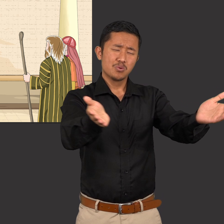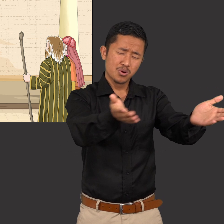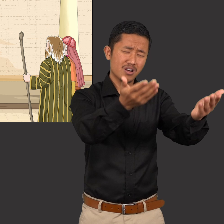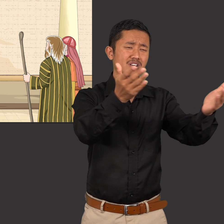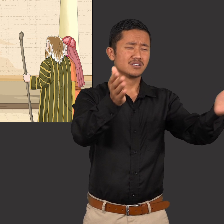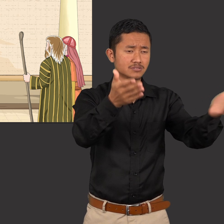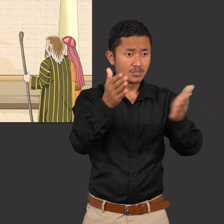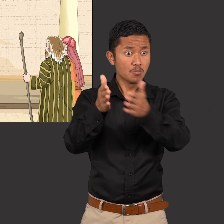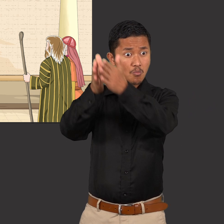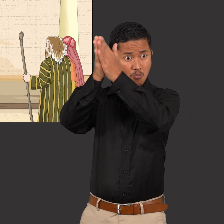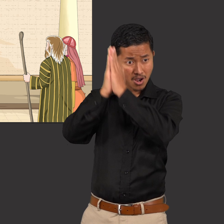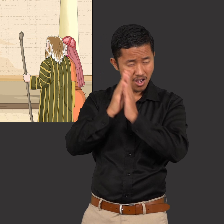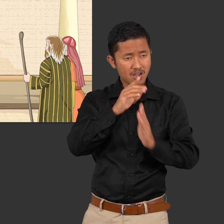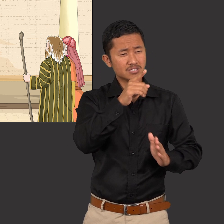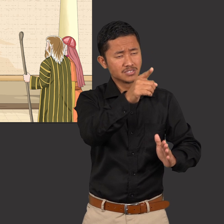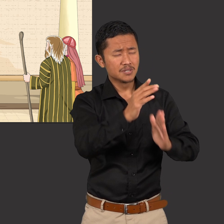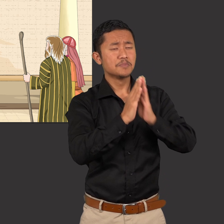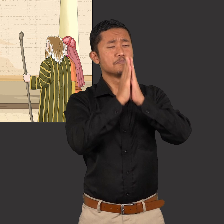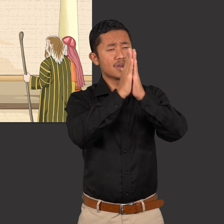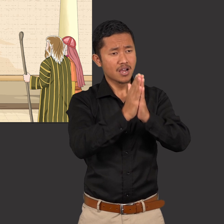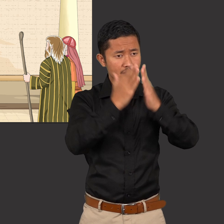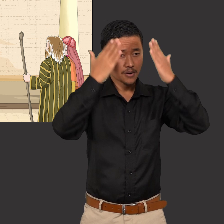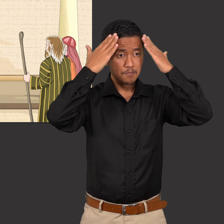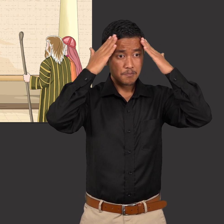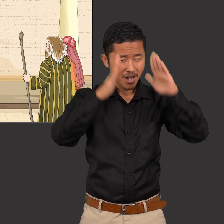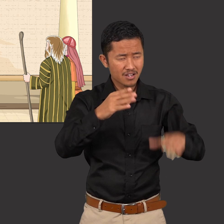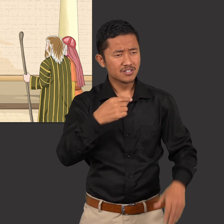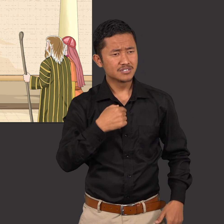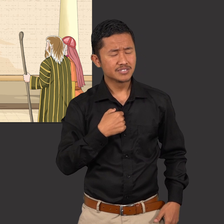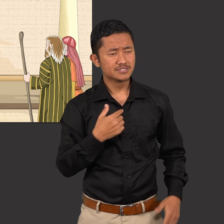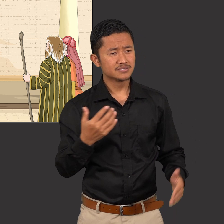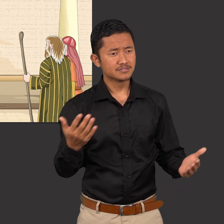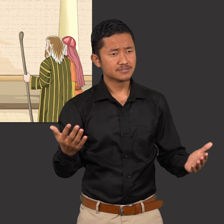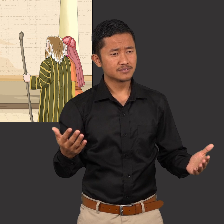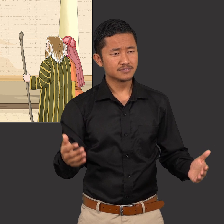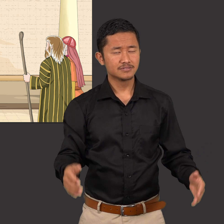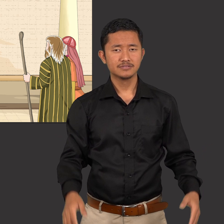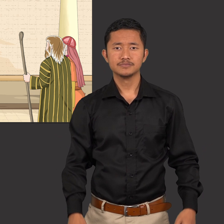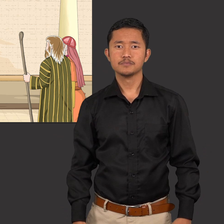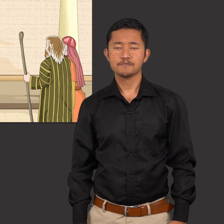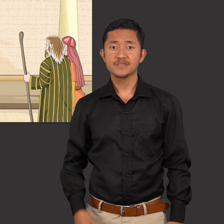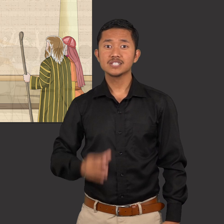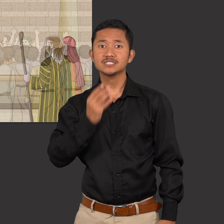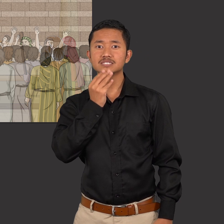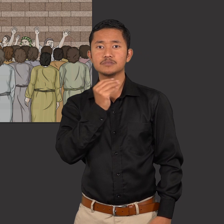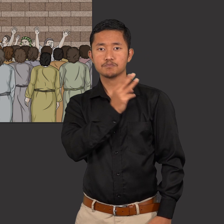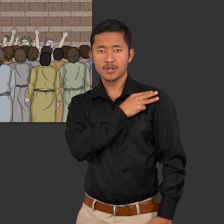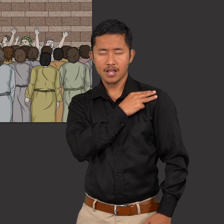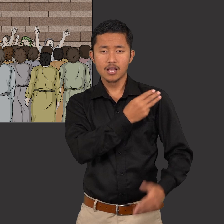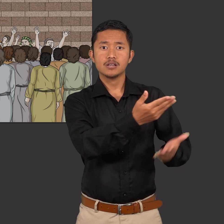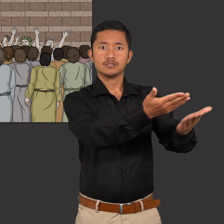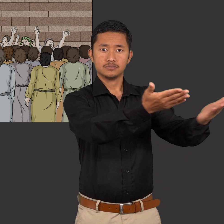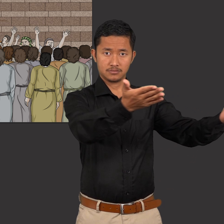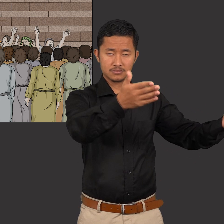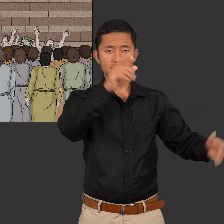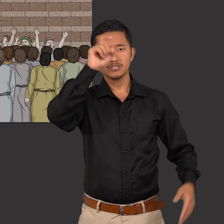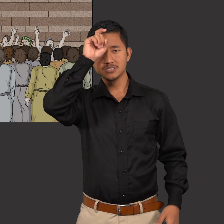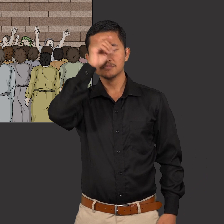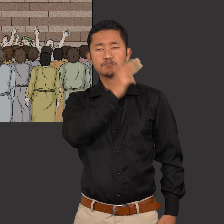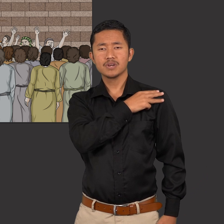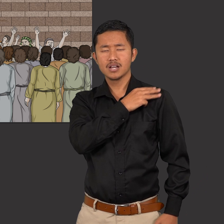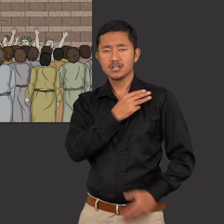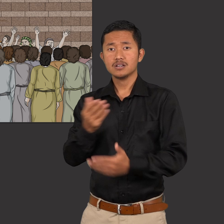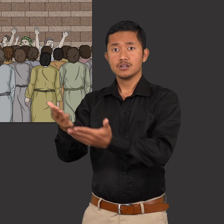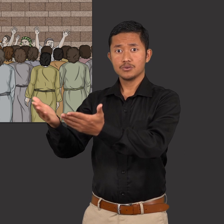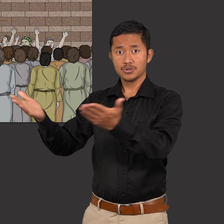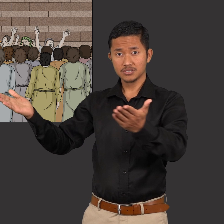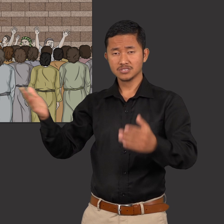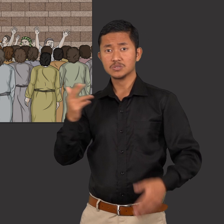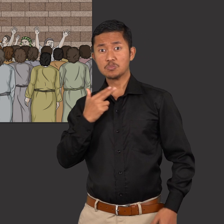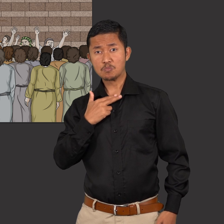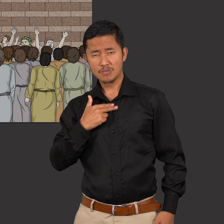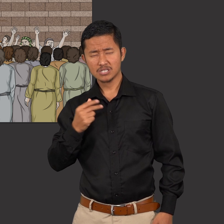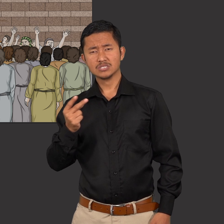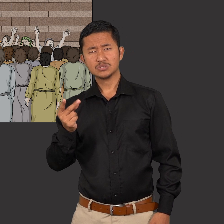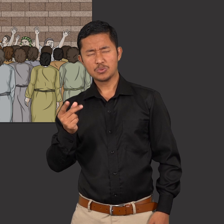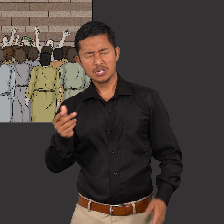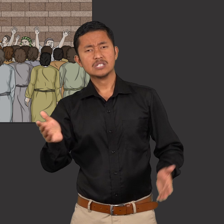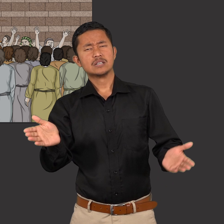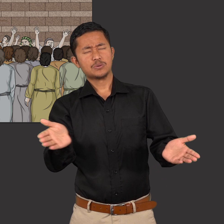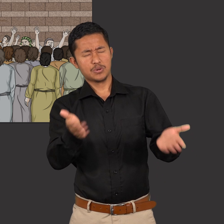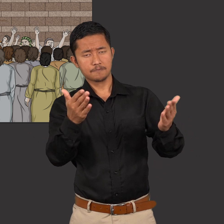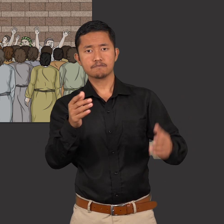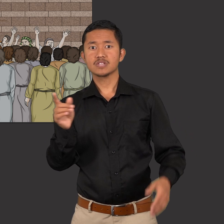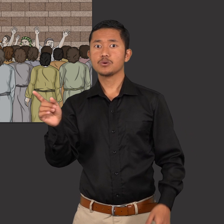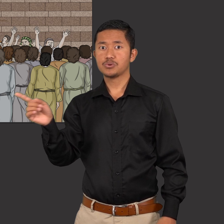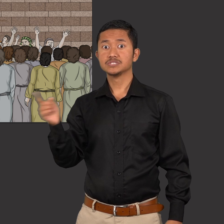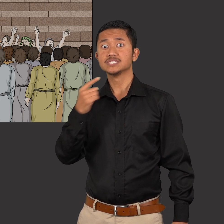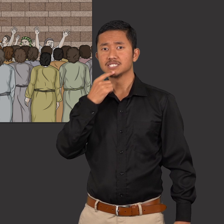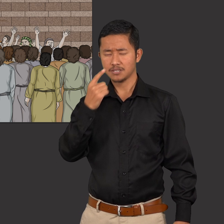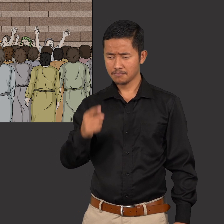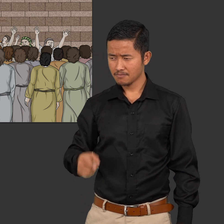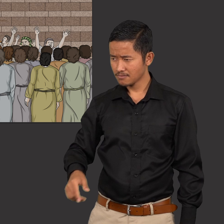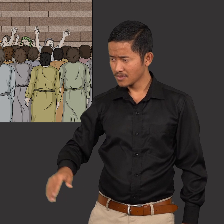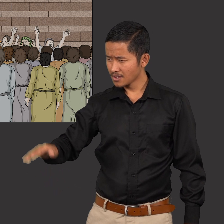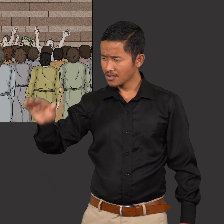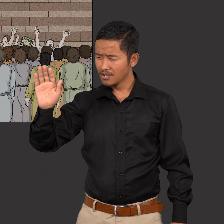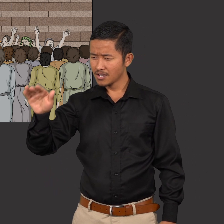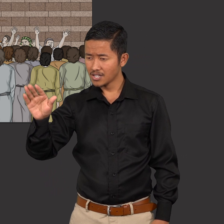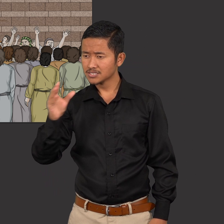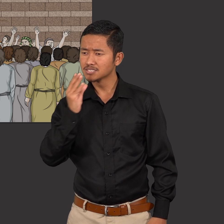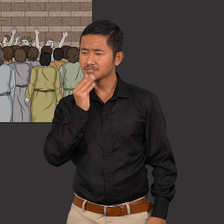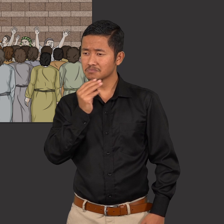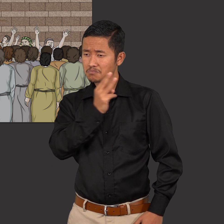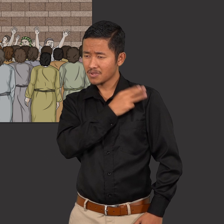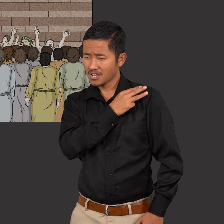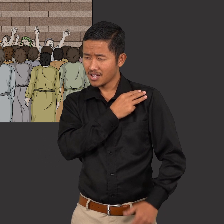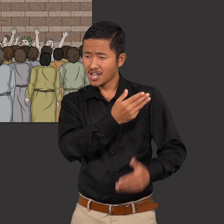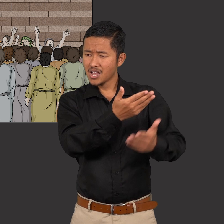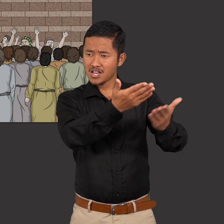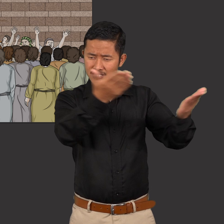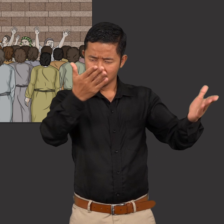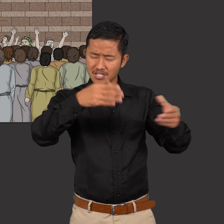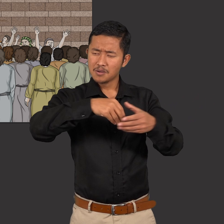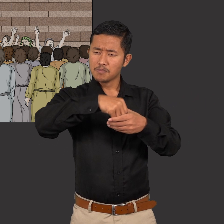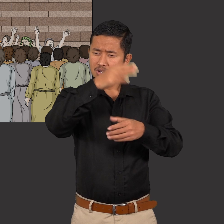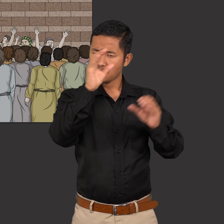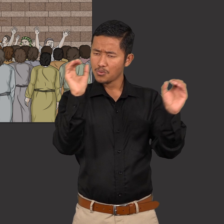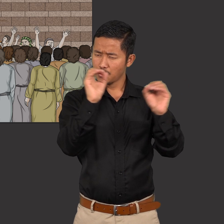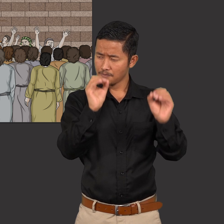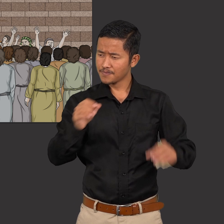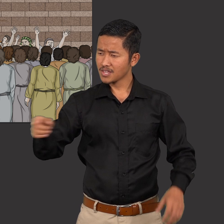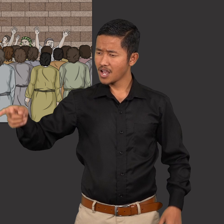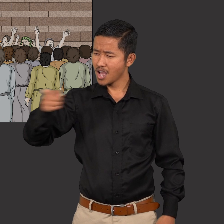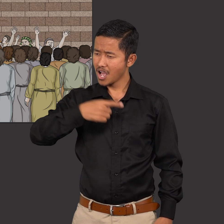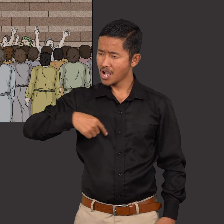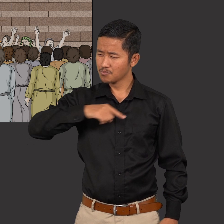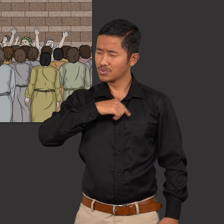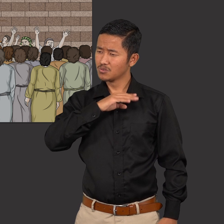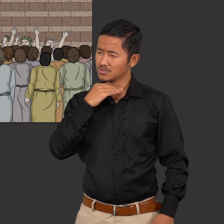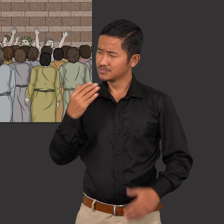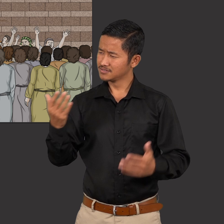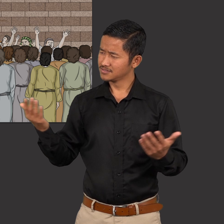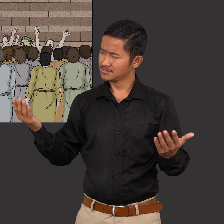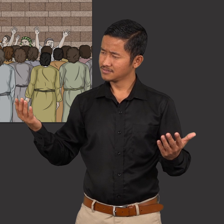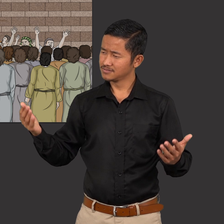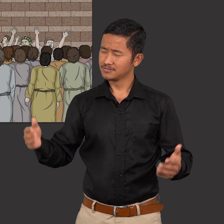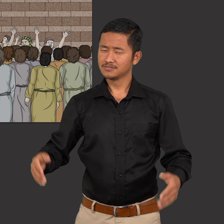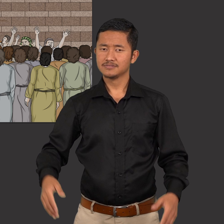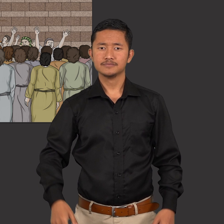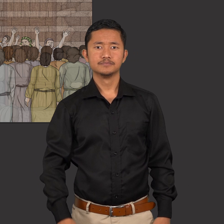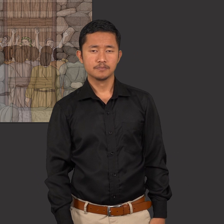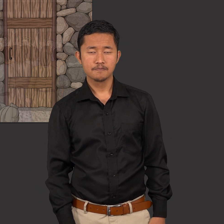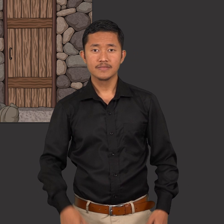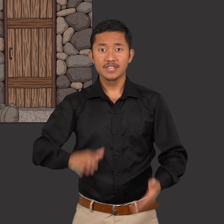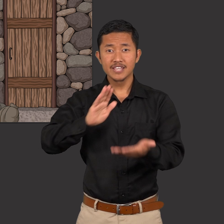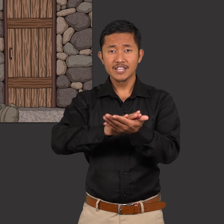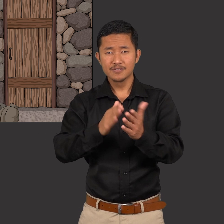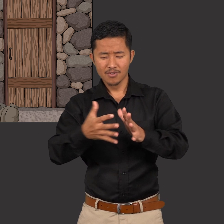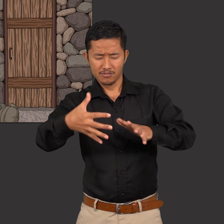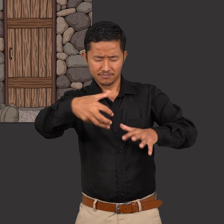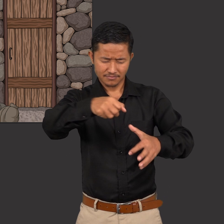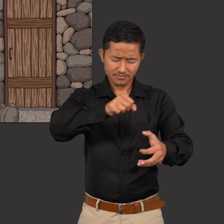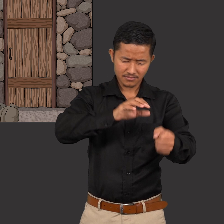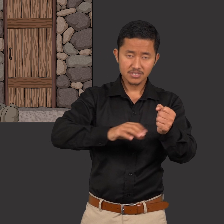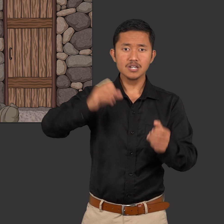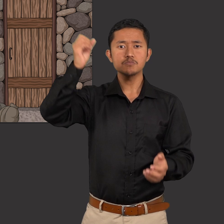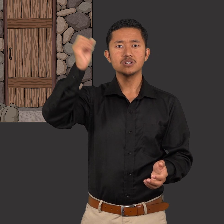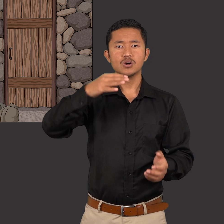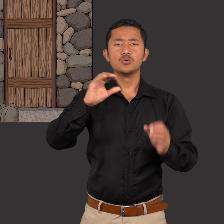And in order to send them out of the land quickly, the Egyptians urged the people on. “For otherwise,” they said, “we are all going to die!”